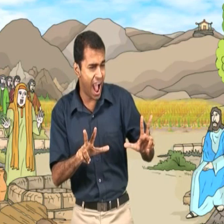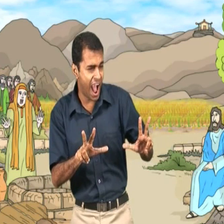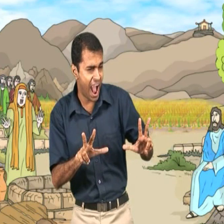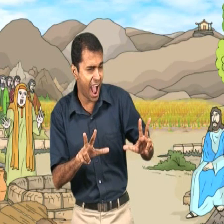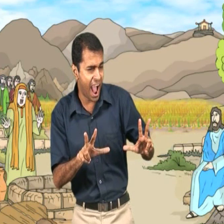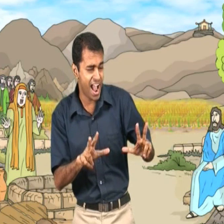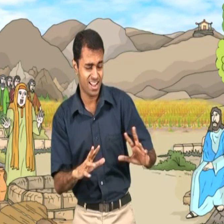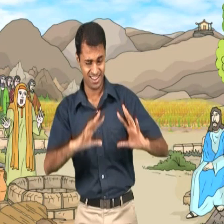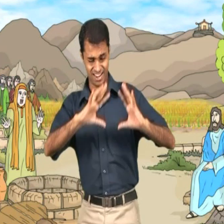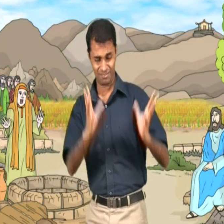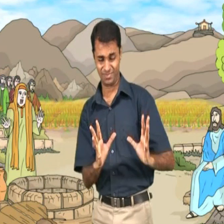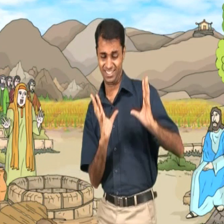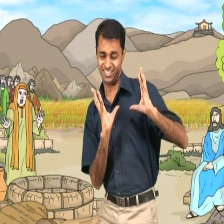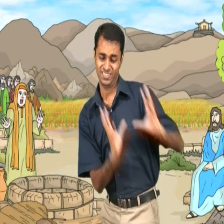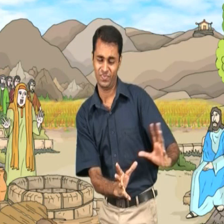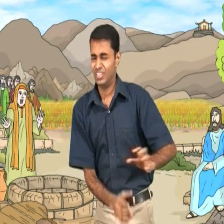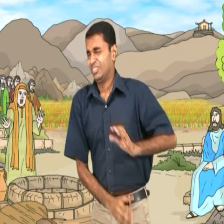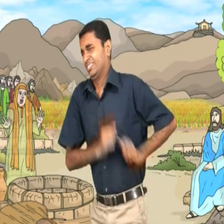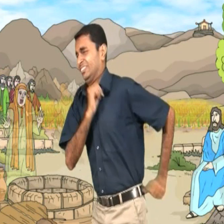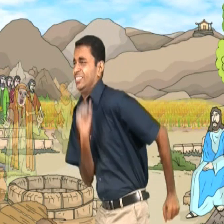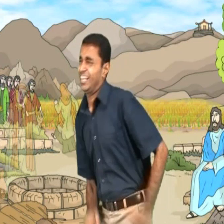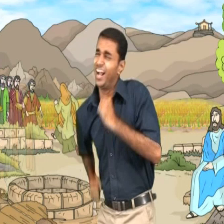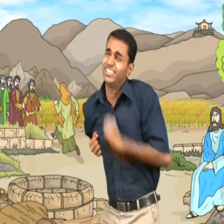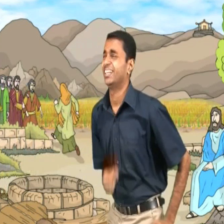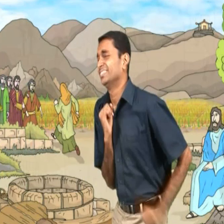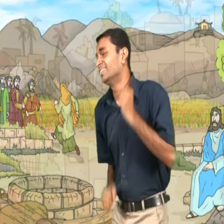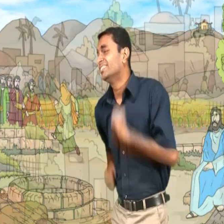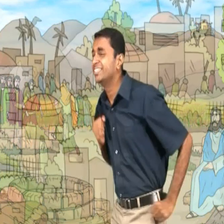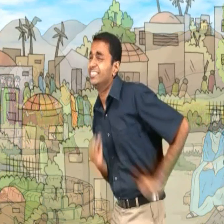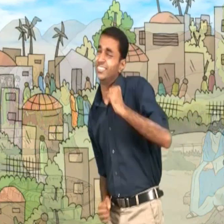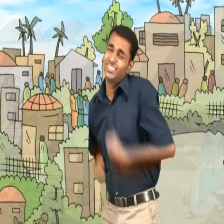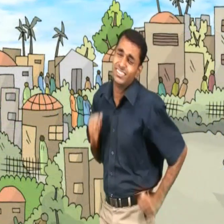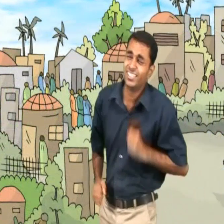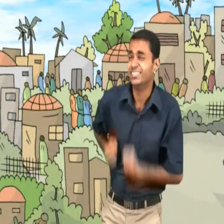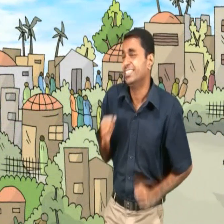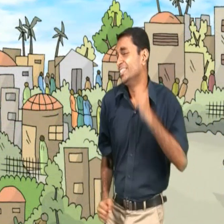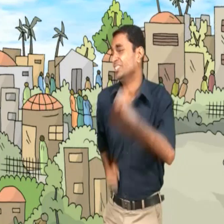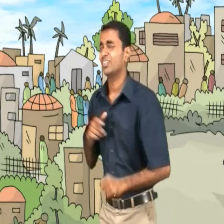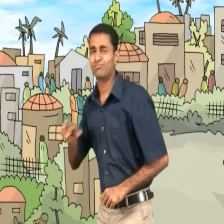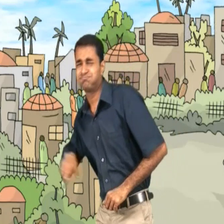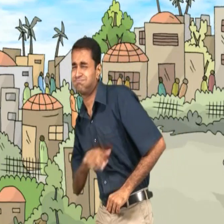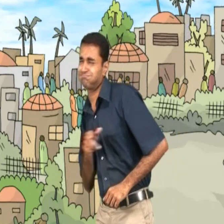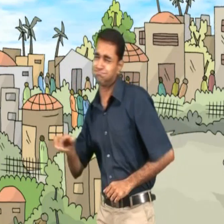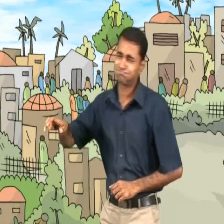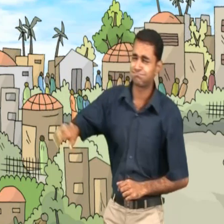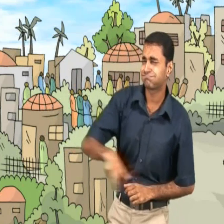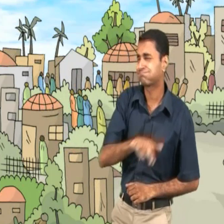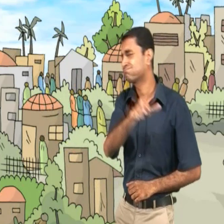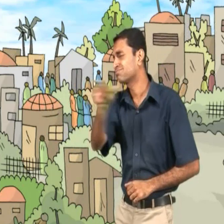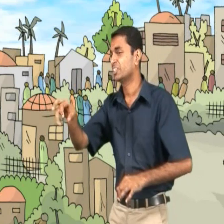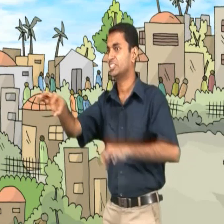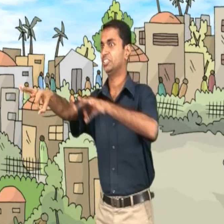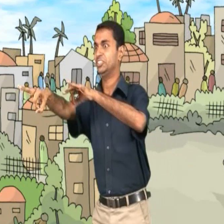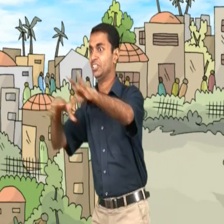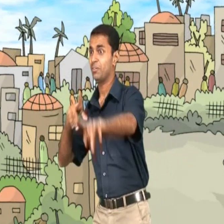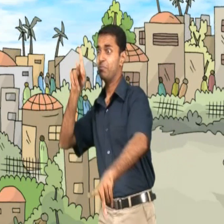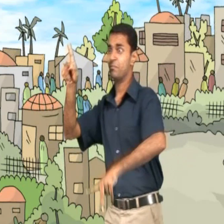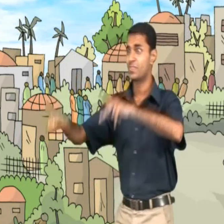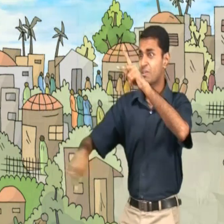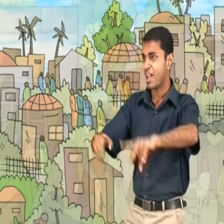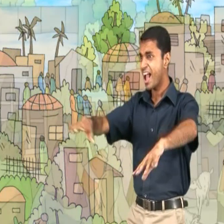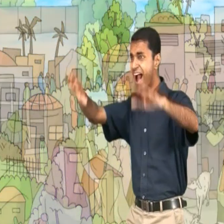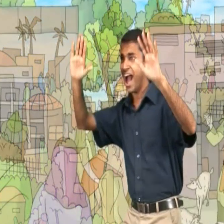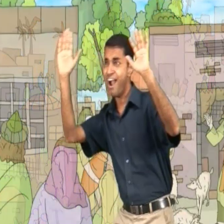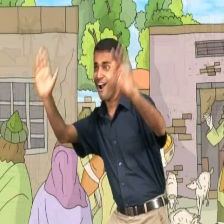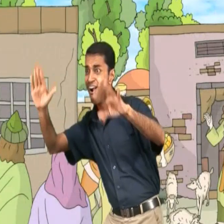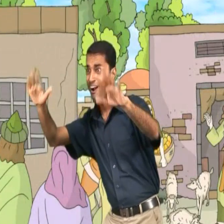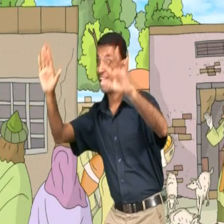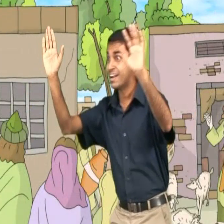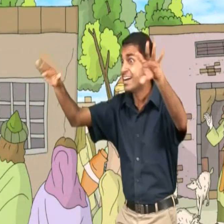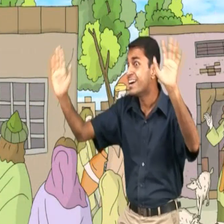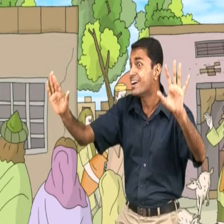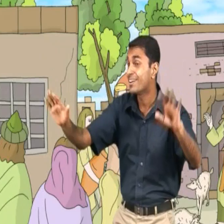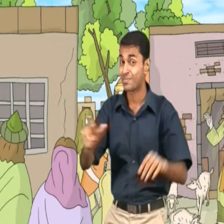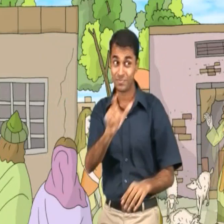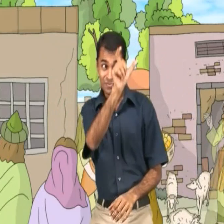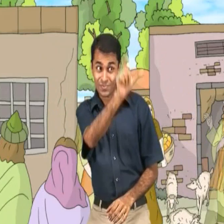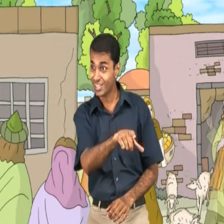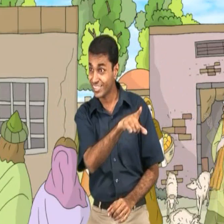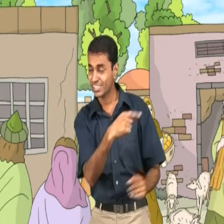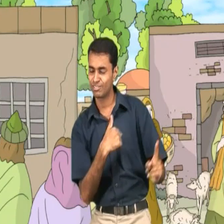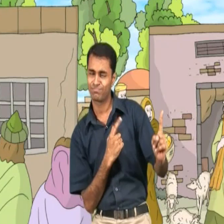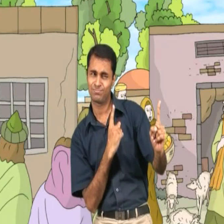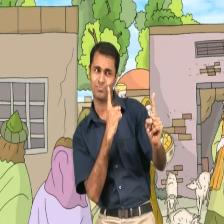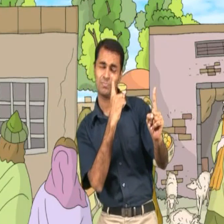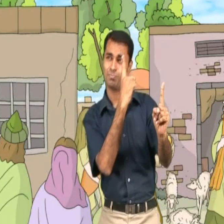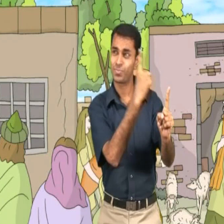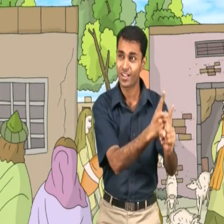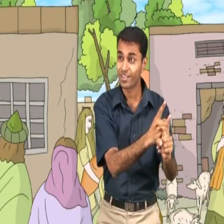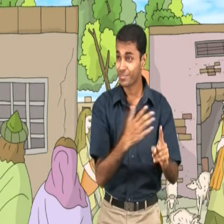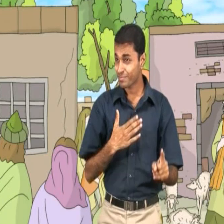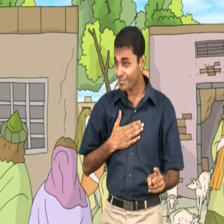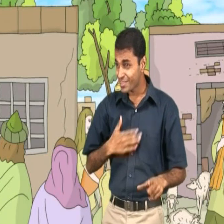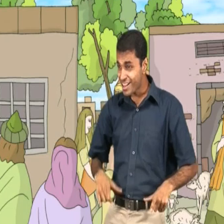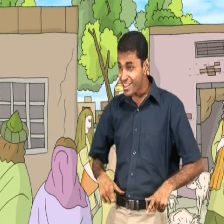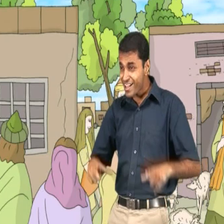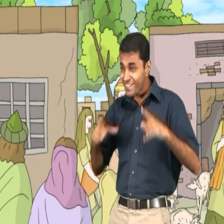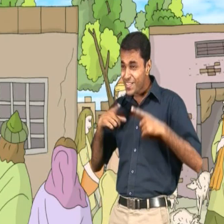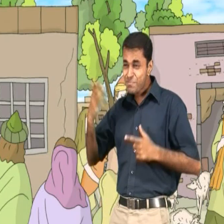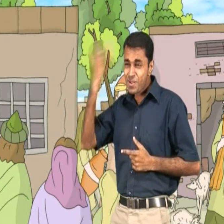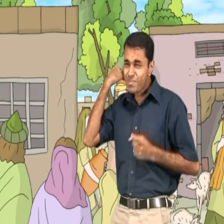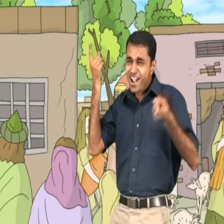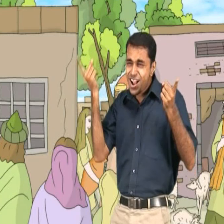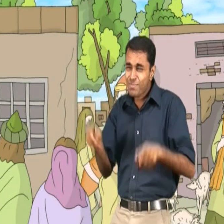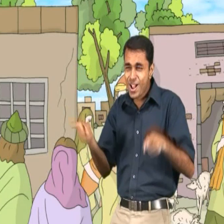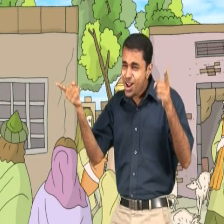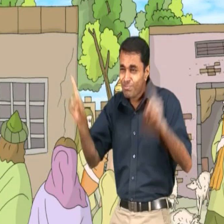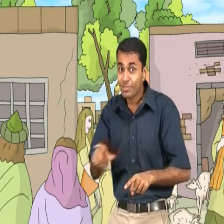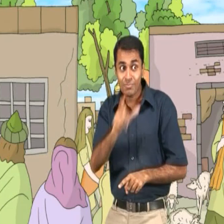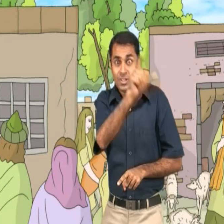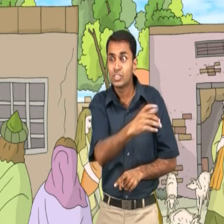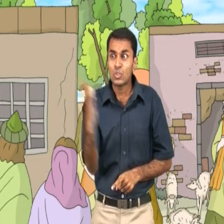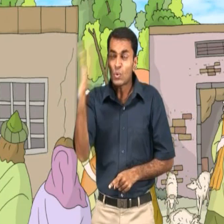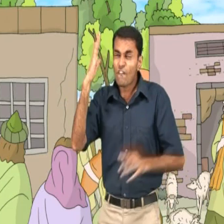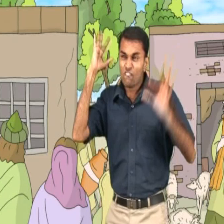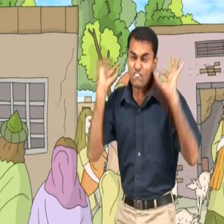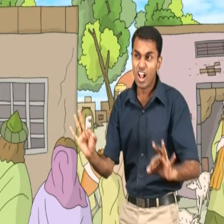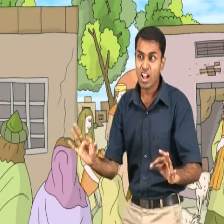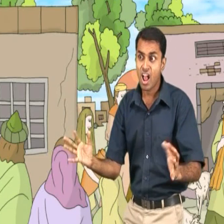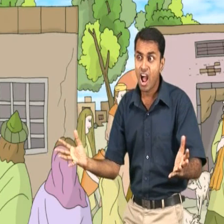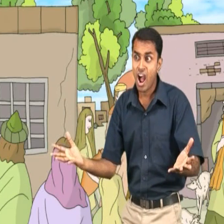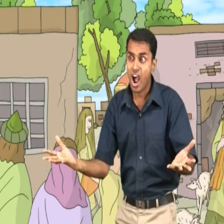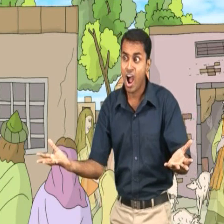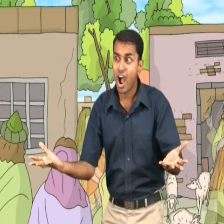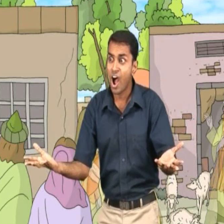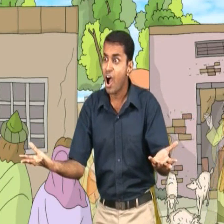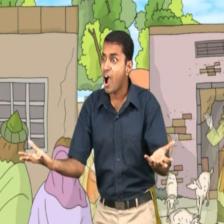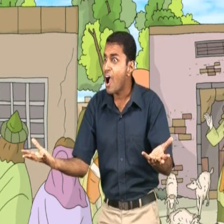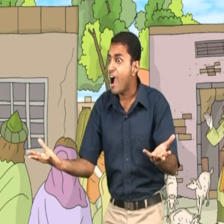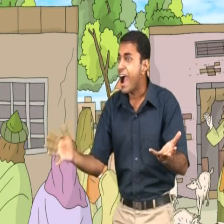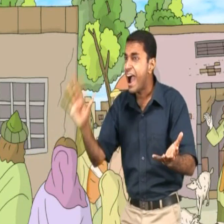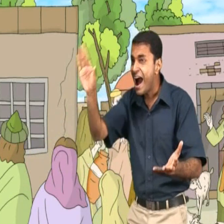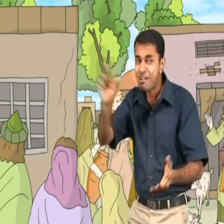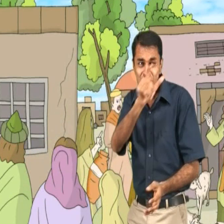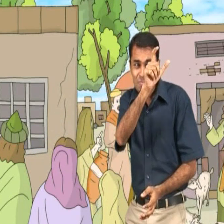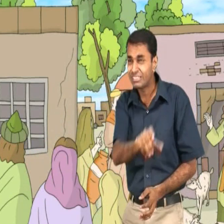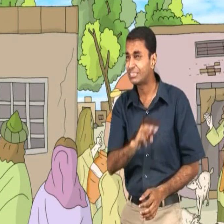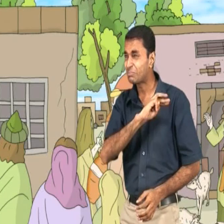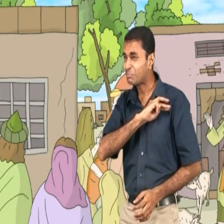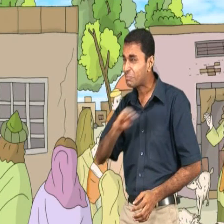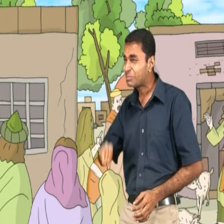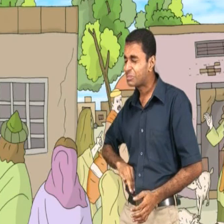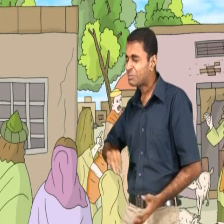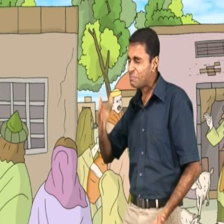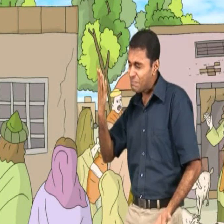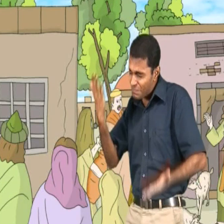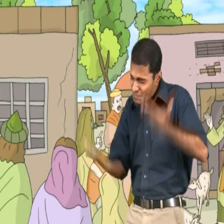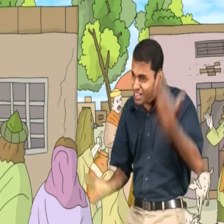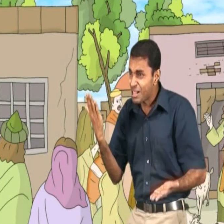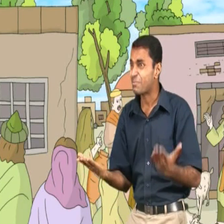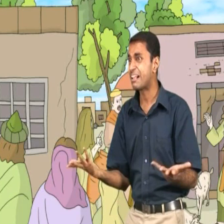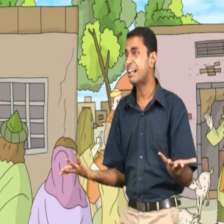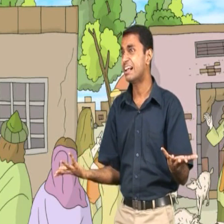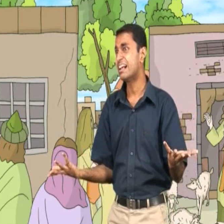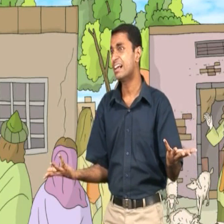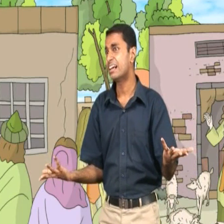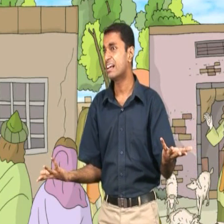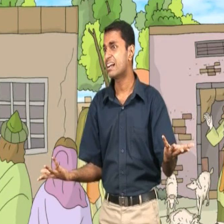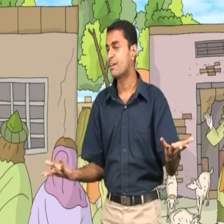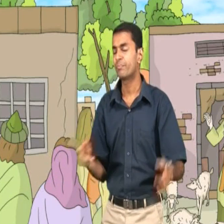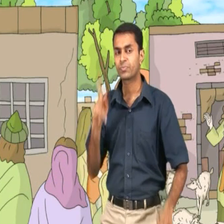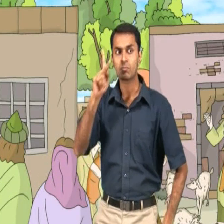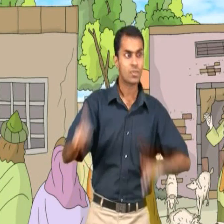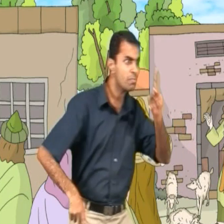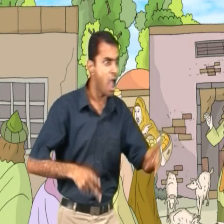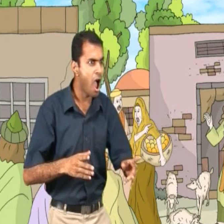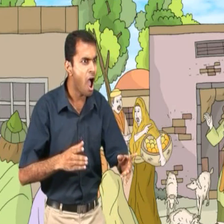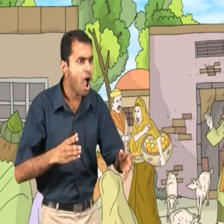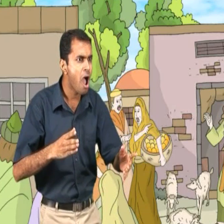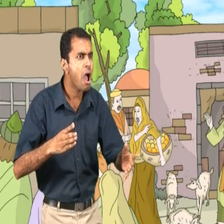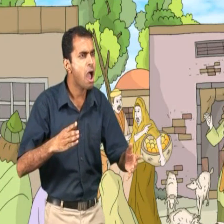Then the woman left her water jar, went back into the town, and said to the people, “Come, see a man who told me everything I ever did.